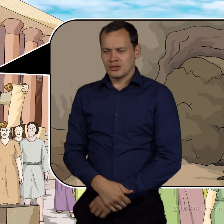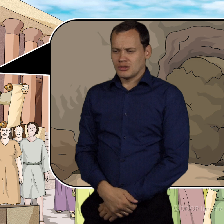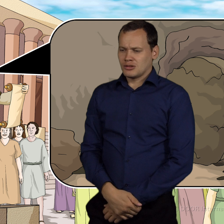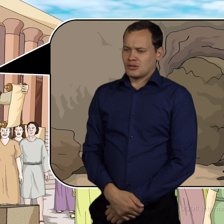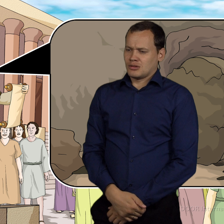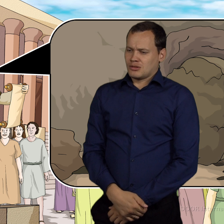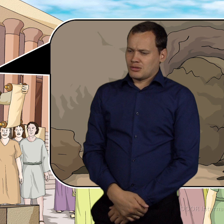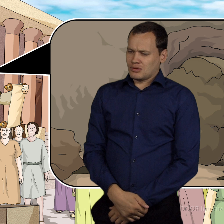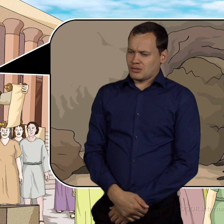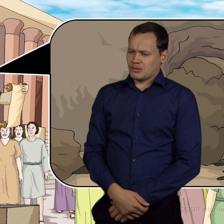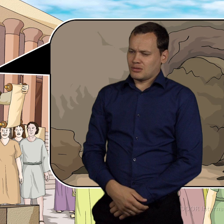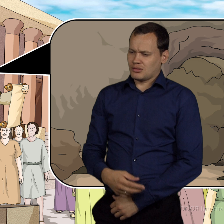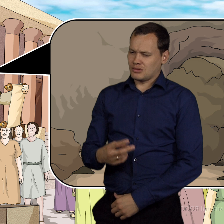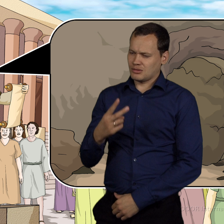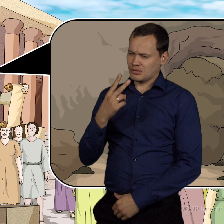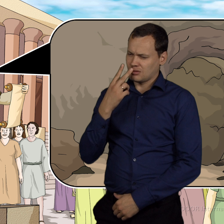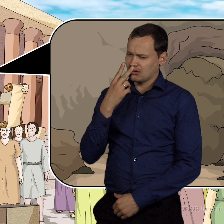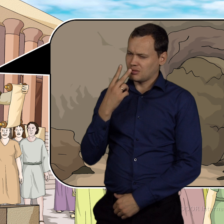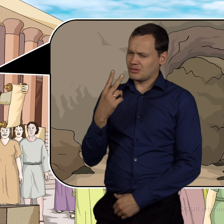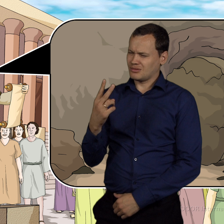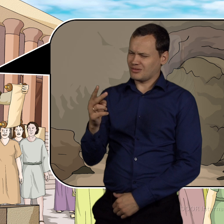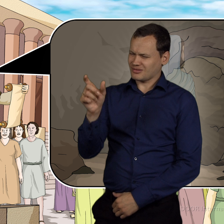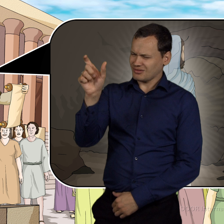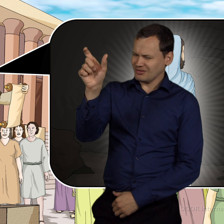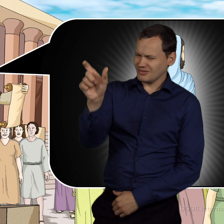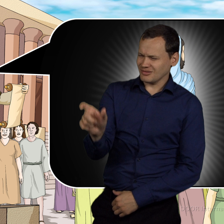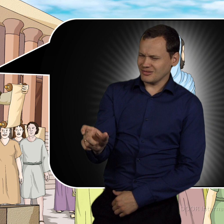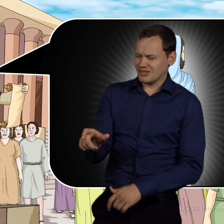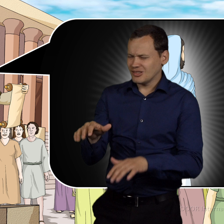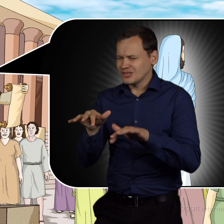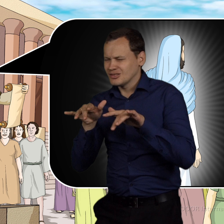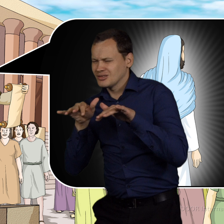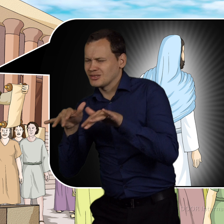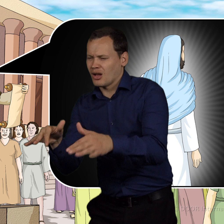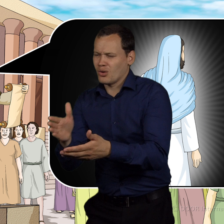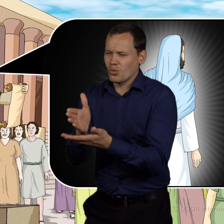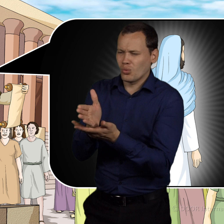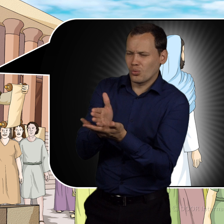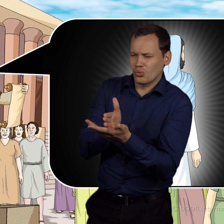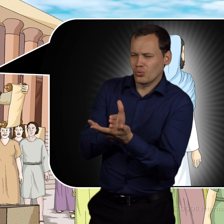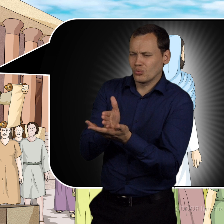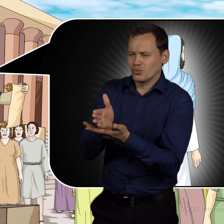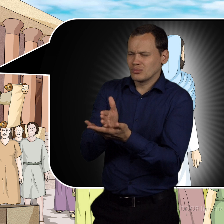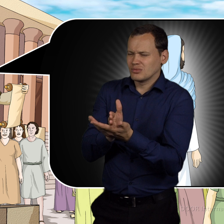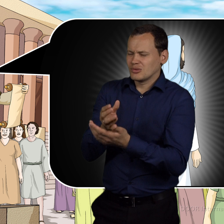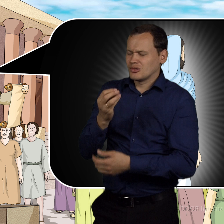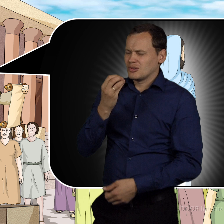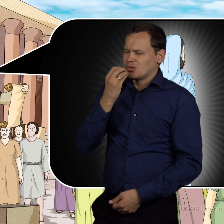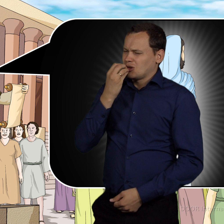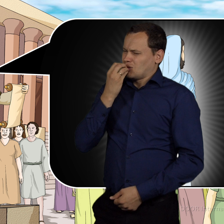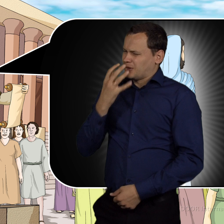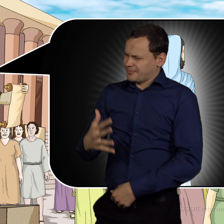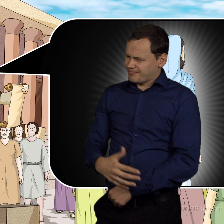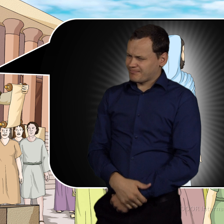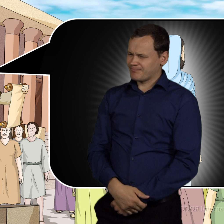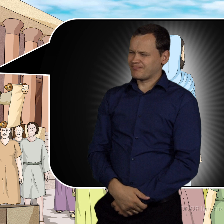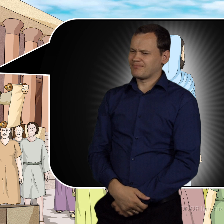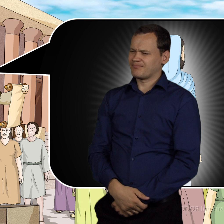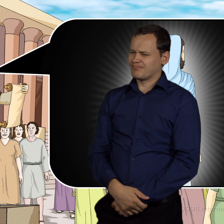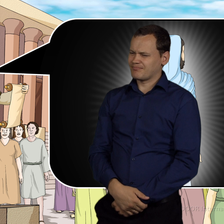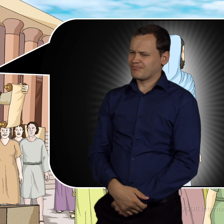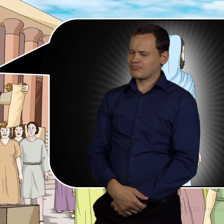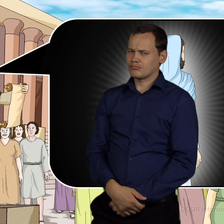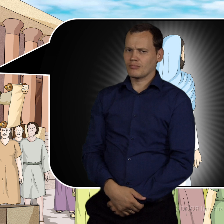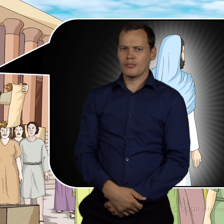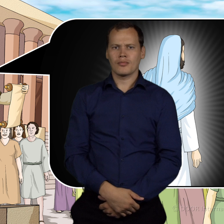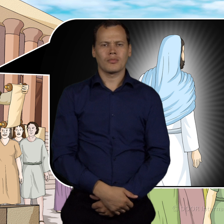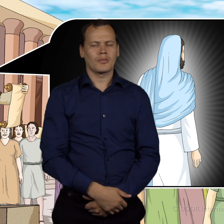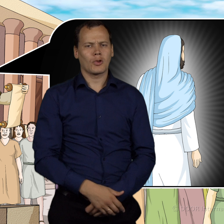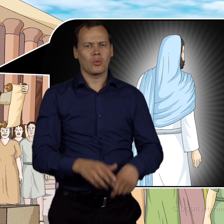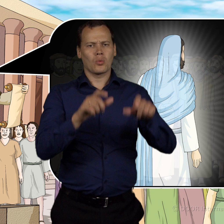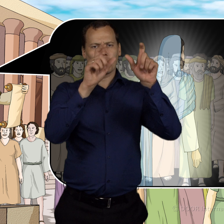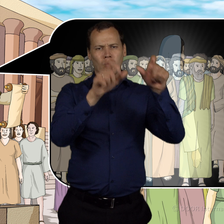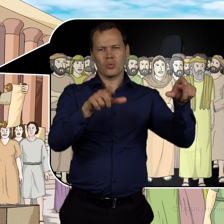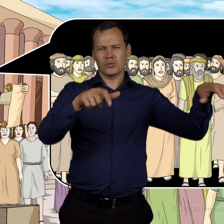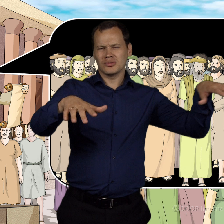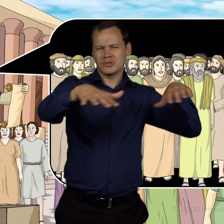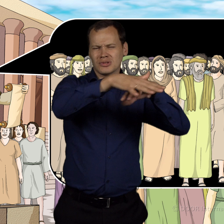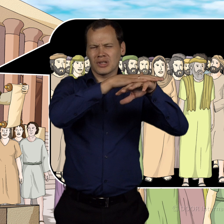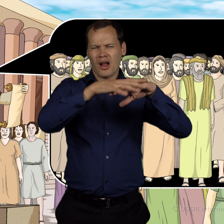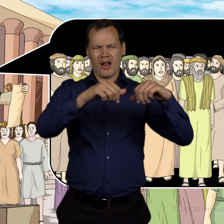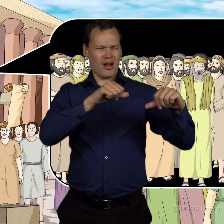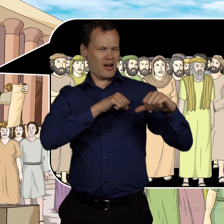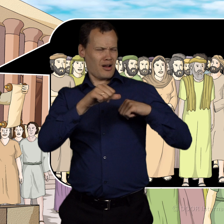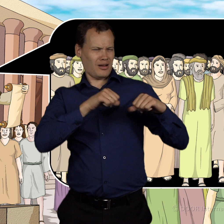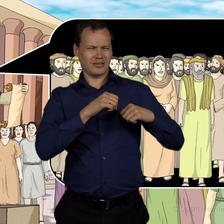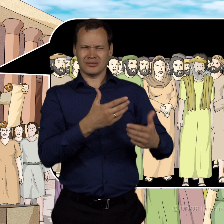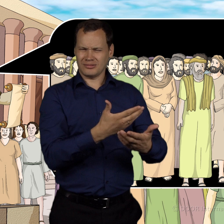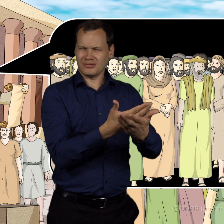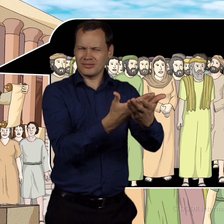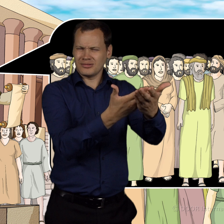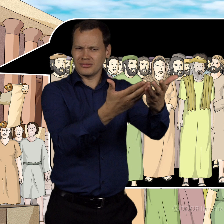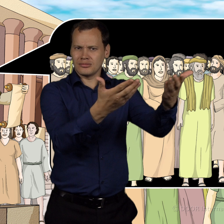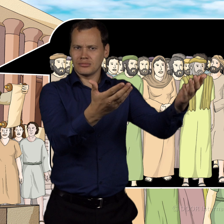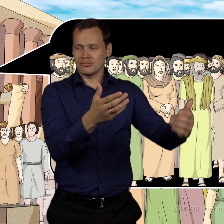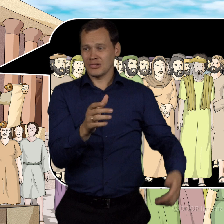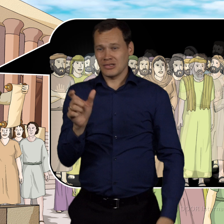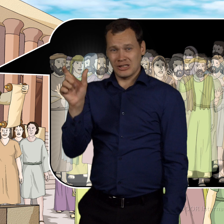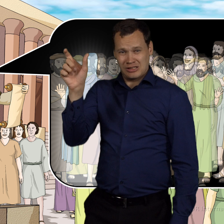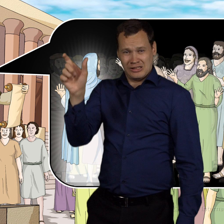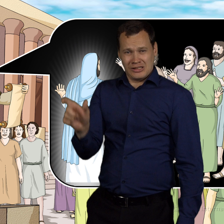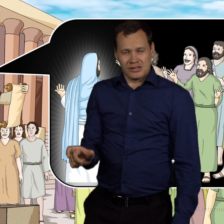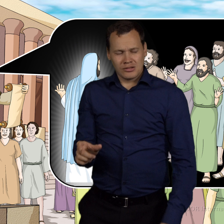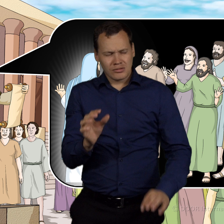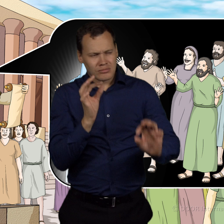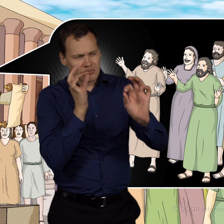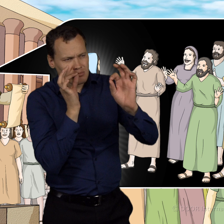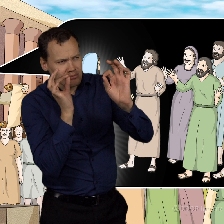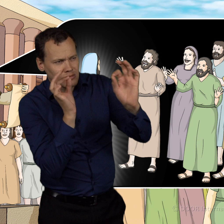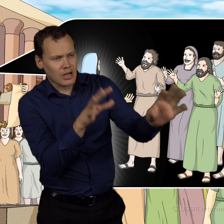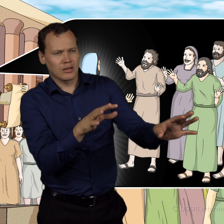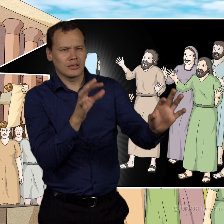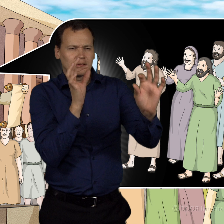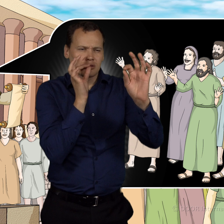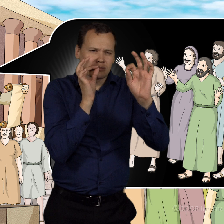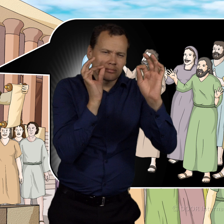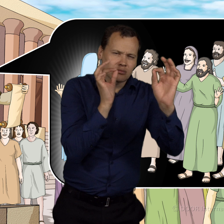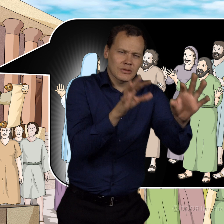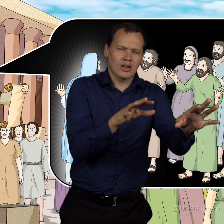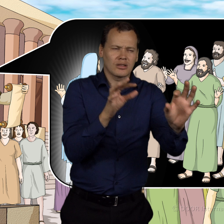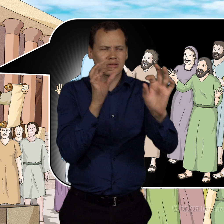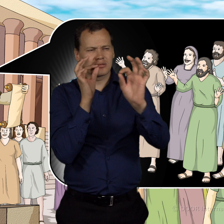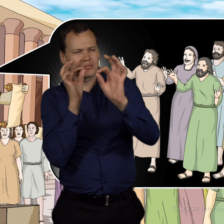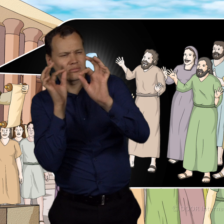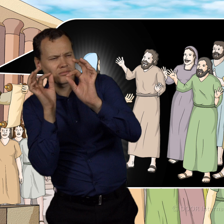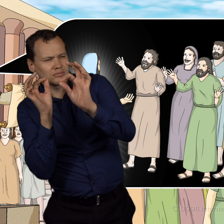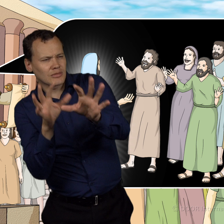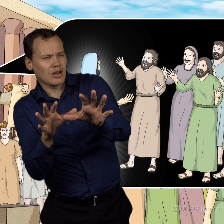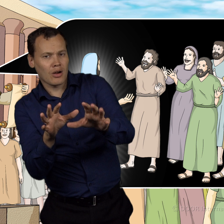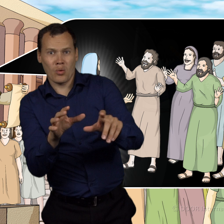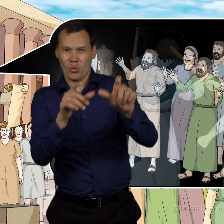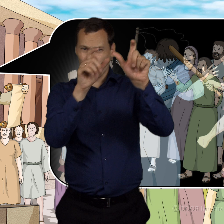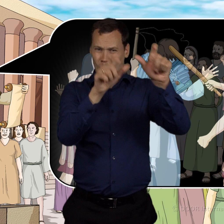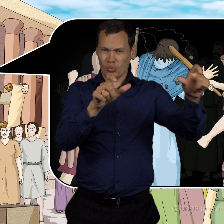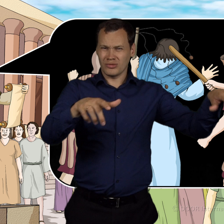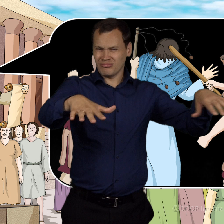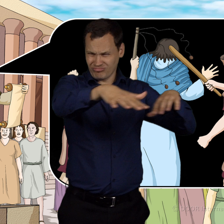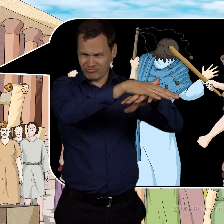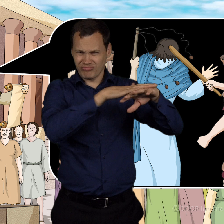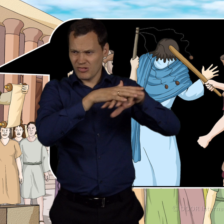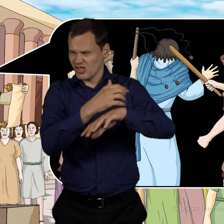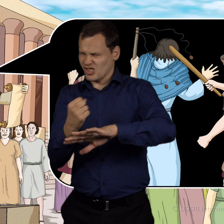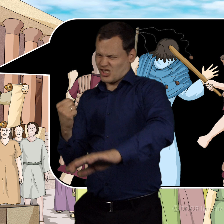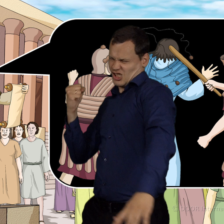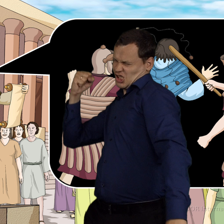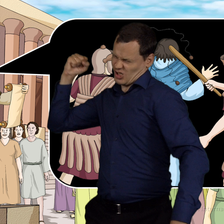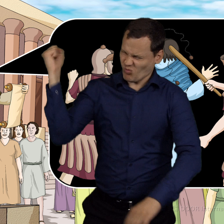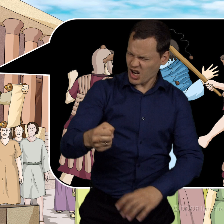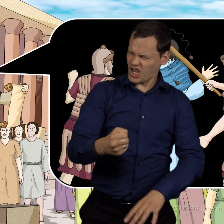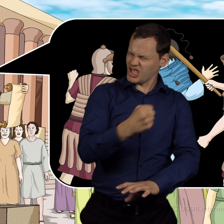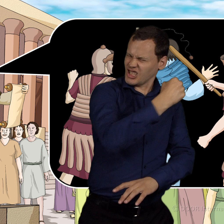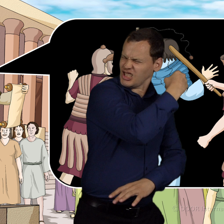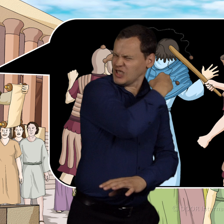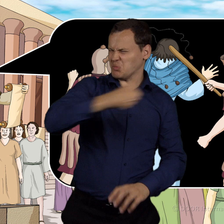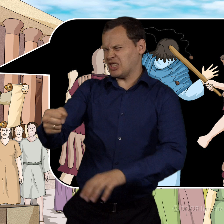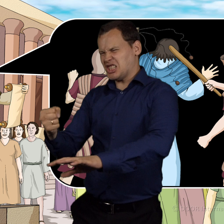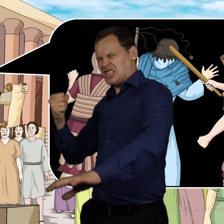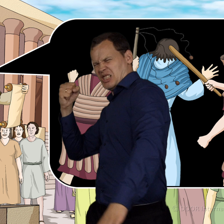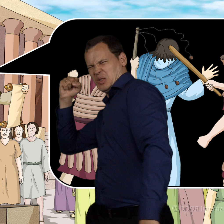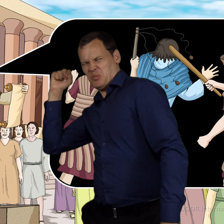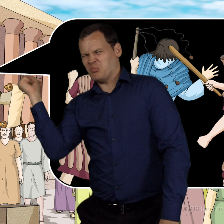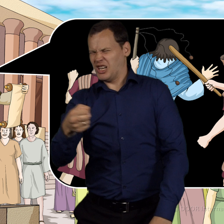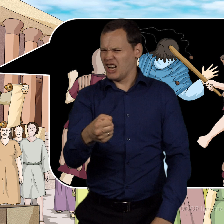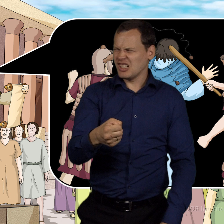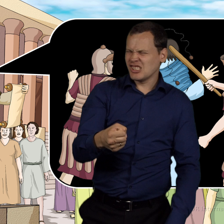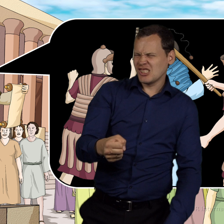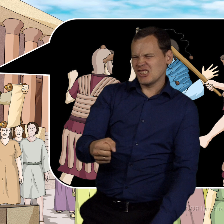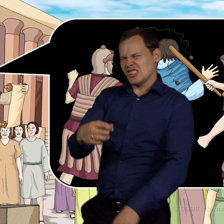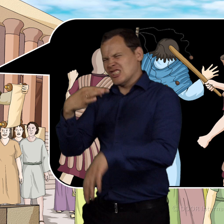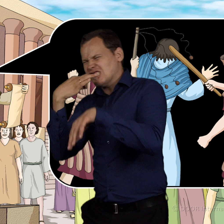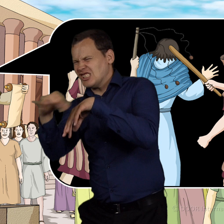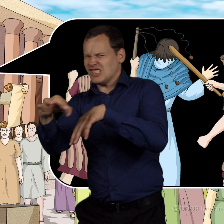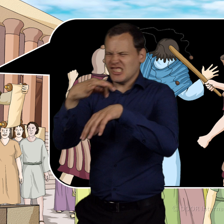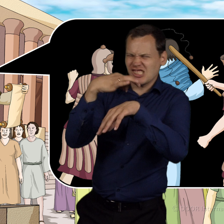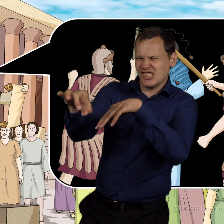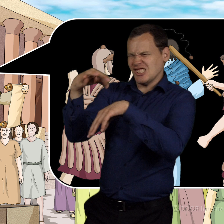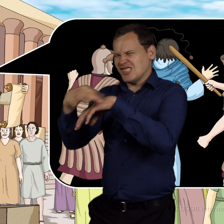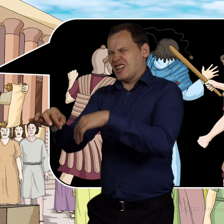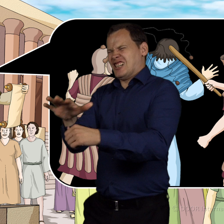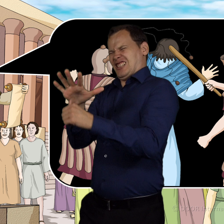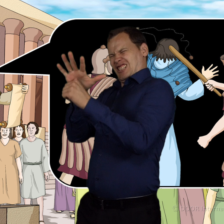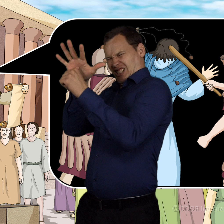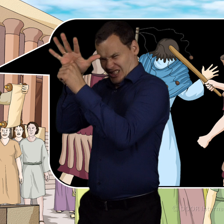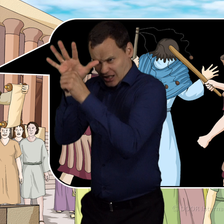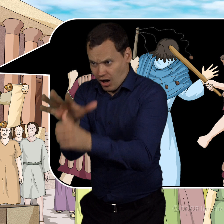After the anguish of His soul, He will see the light of life and be satisfied. By His knowledge My righteous Servant will justify many, and He will bear their iniquities.